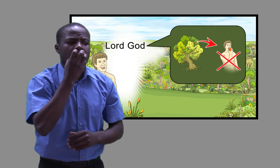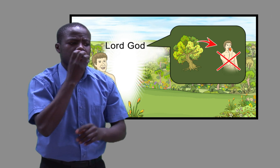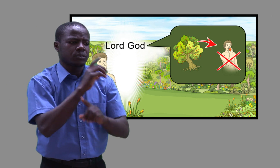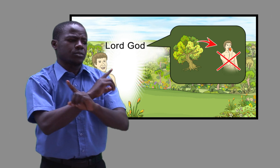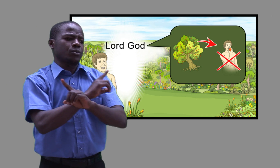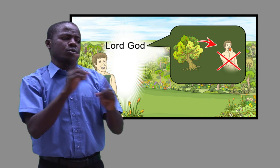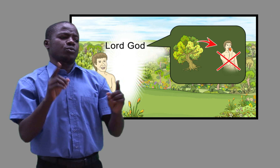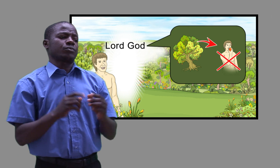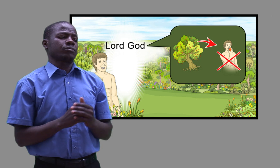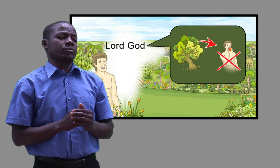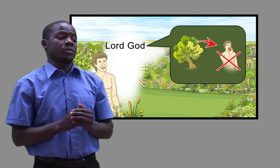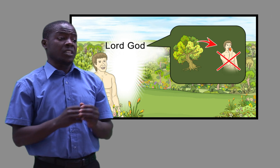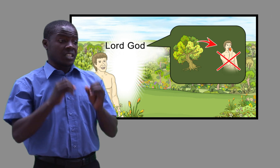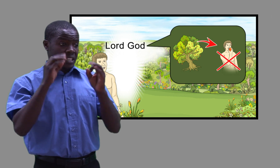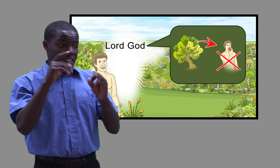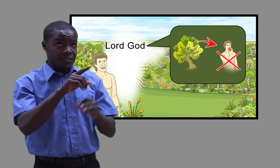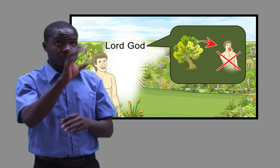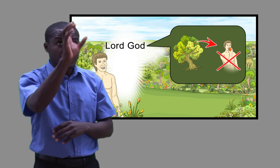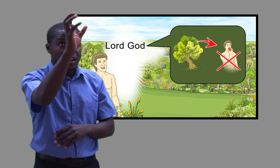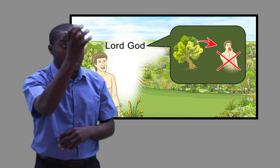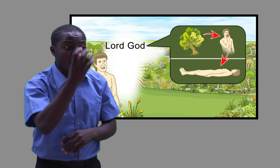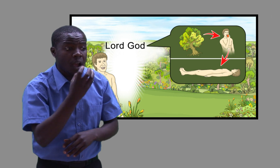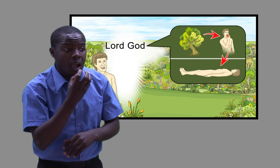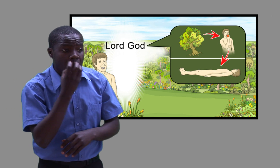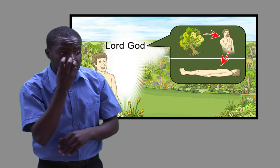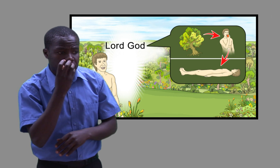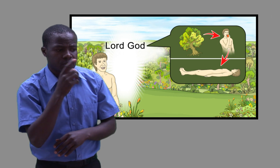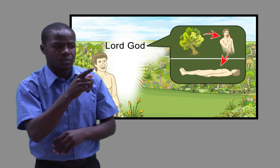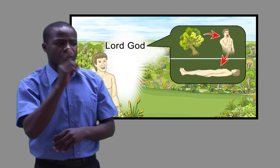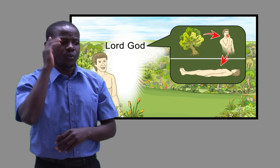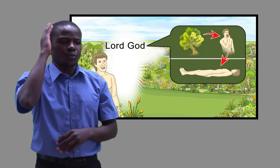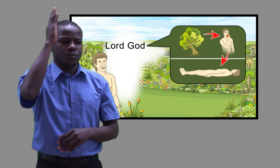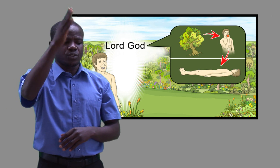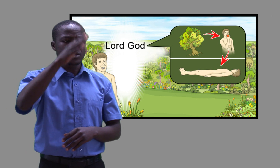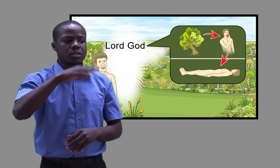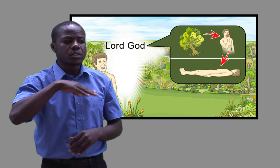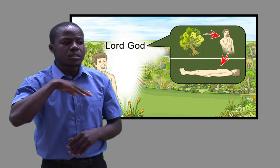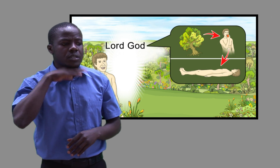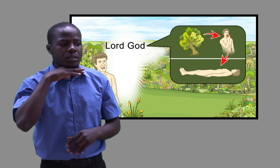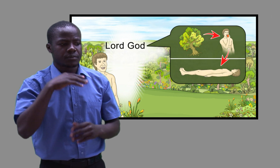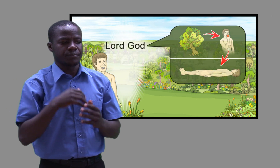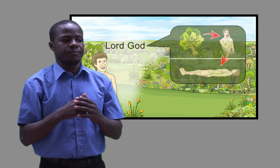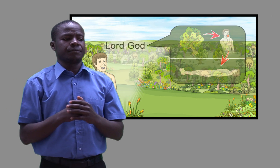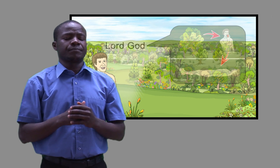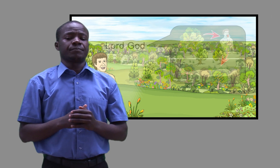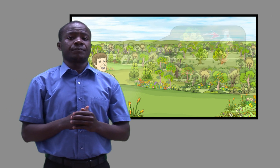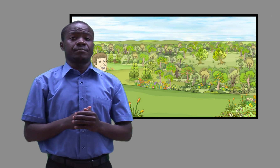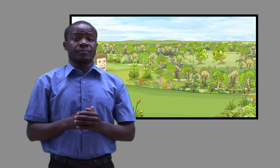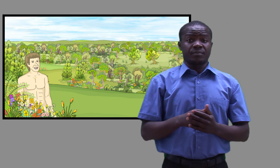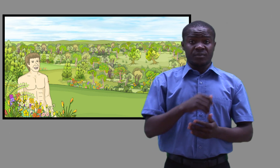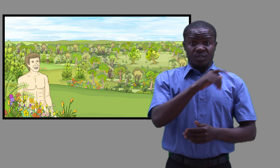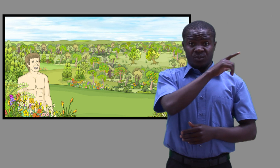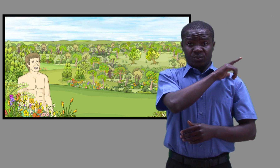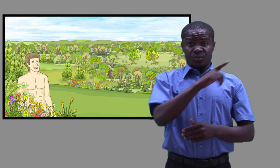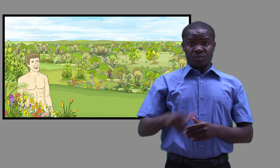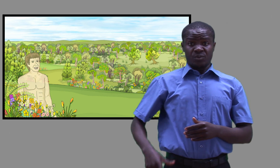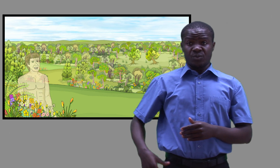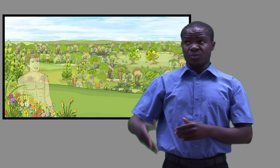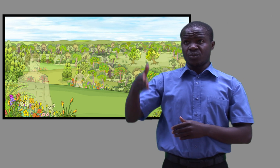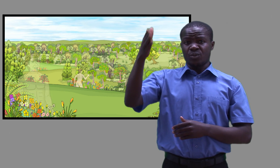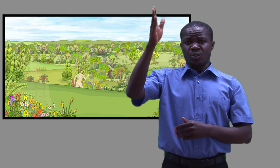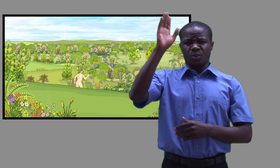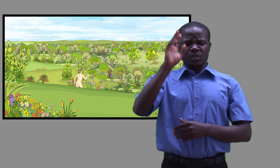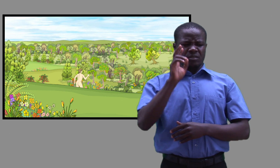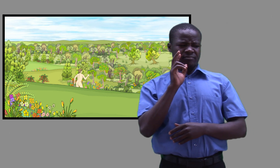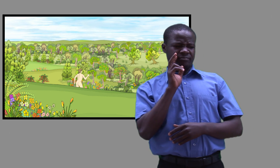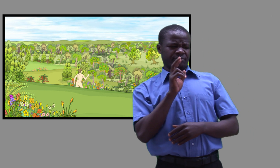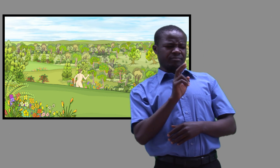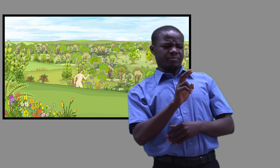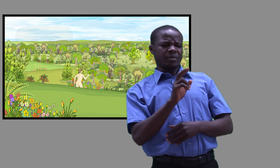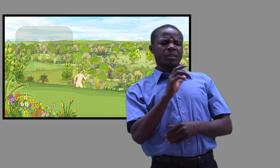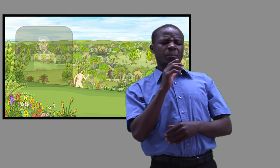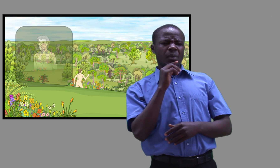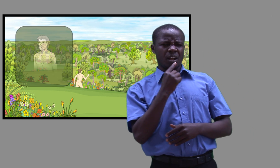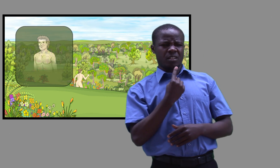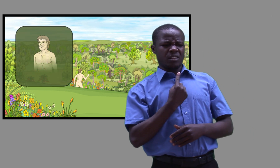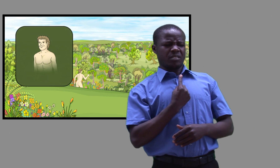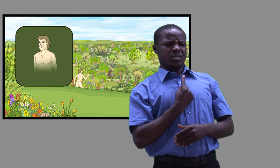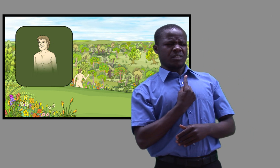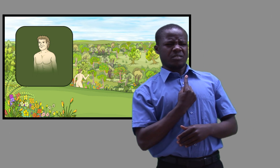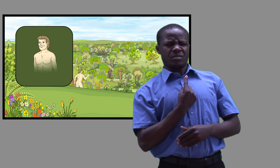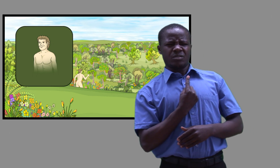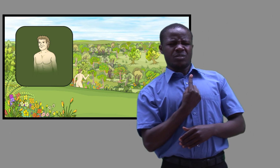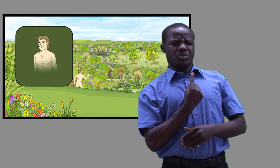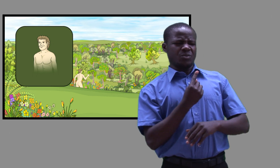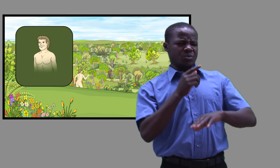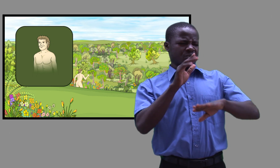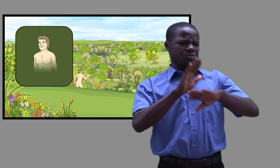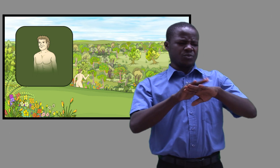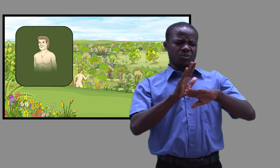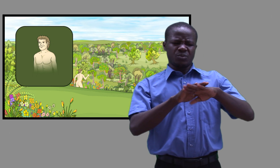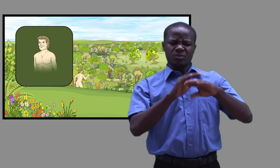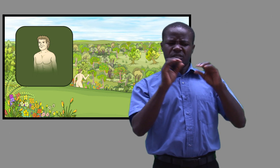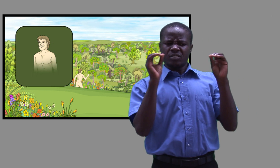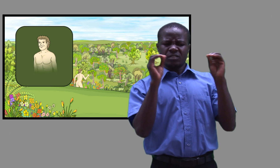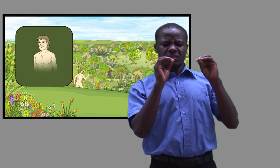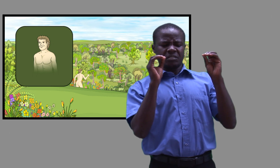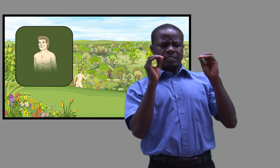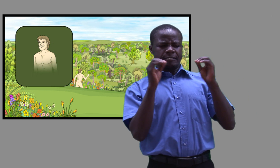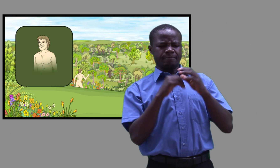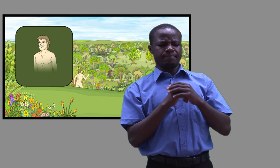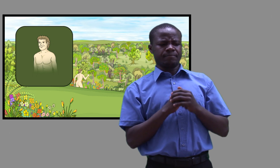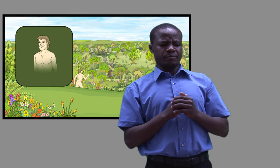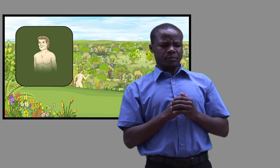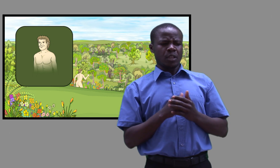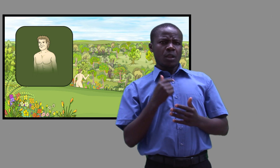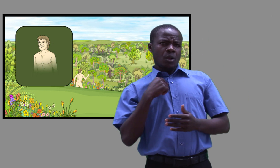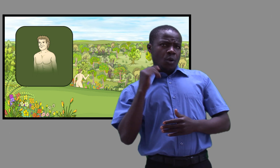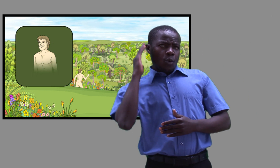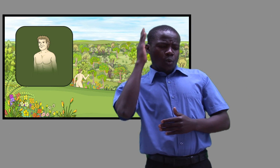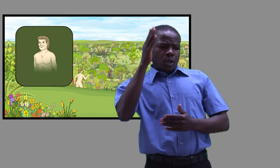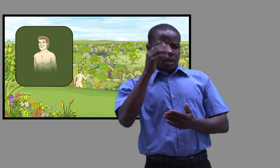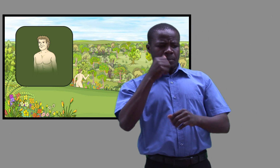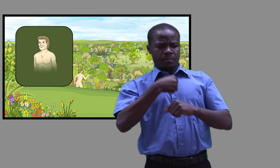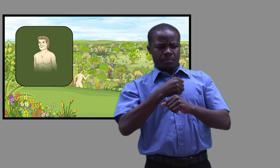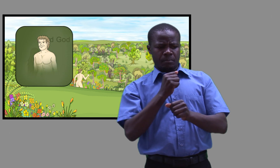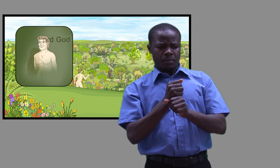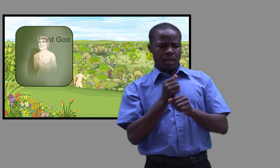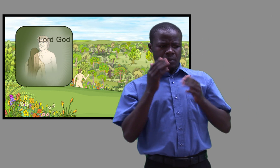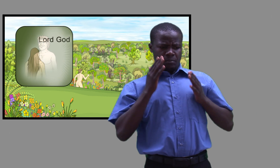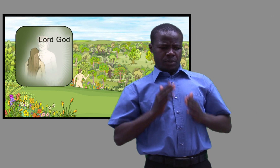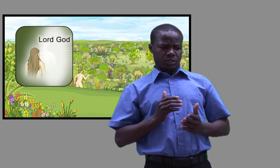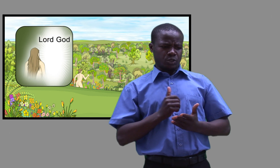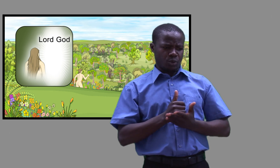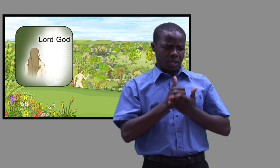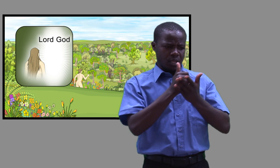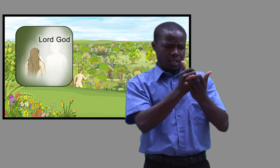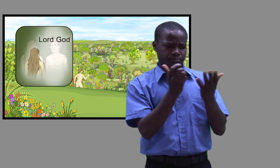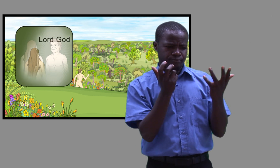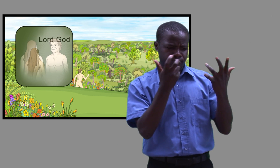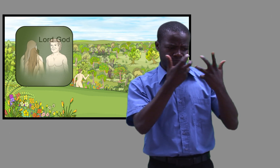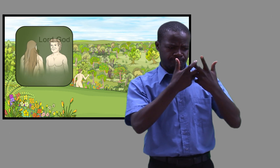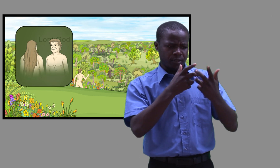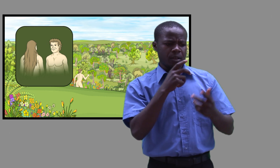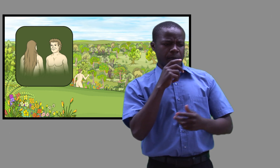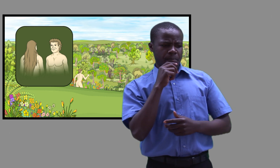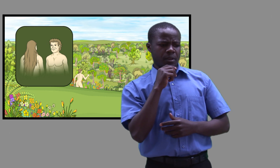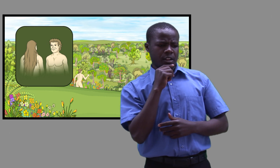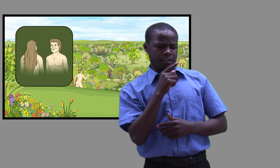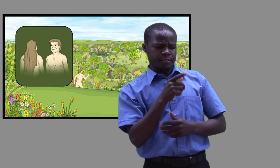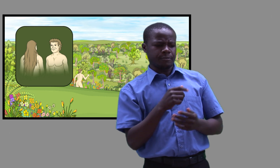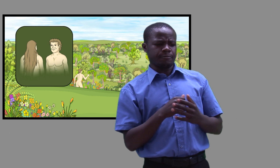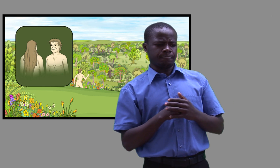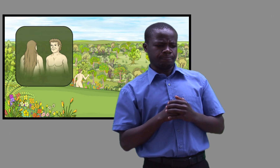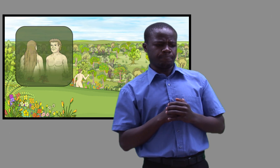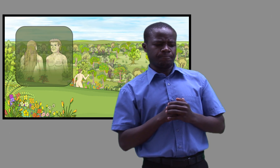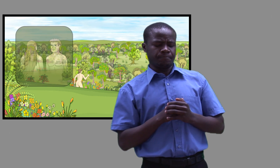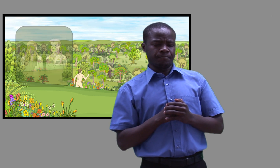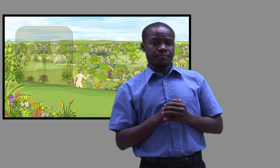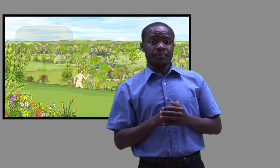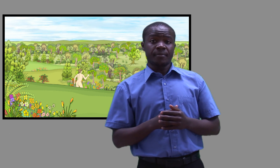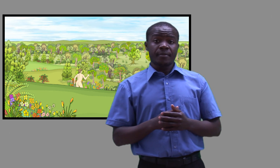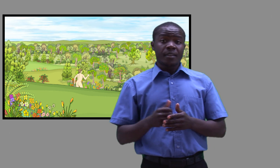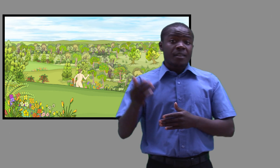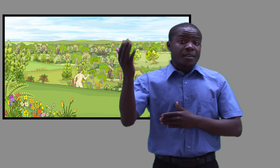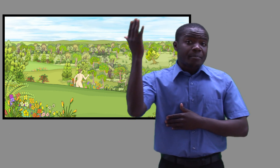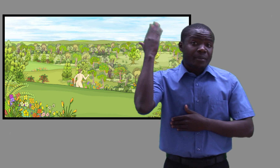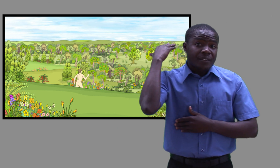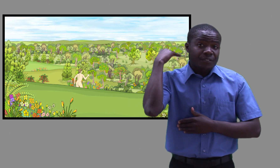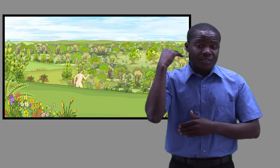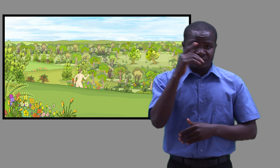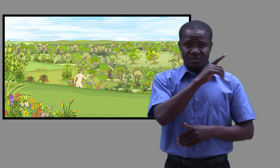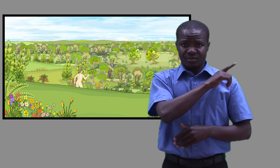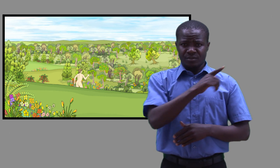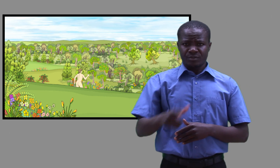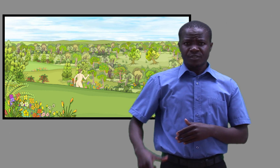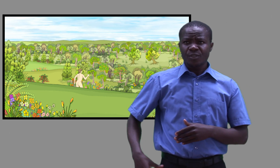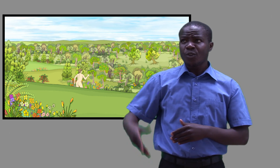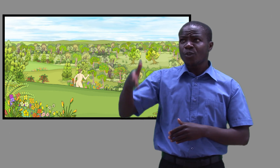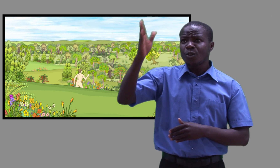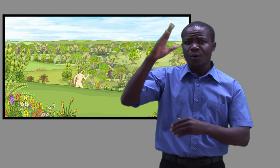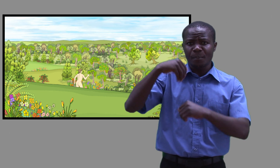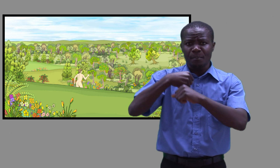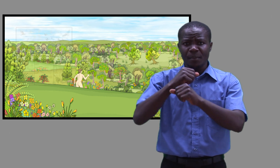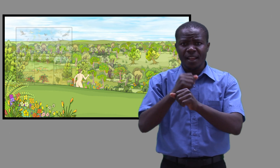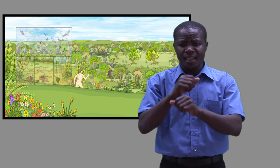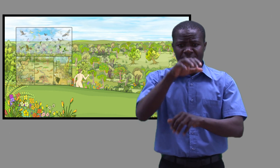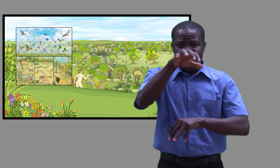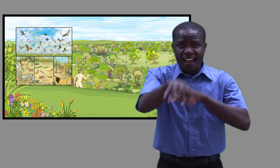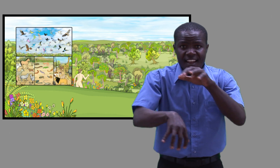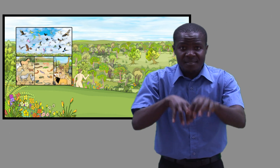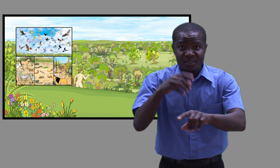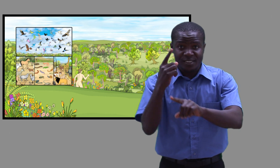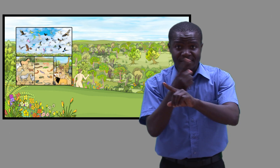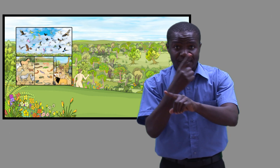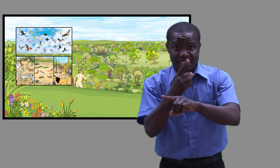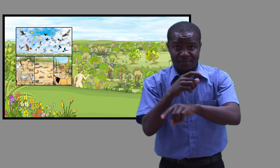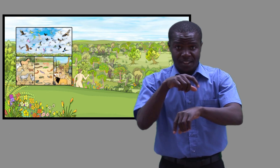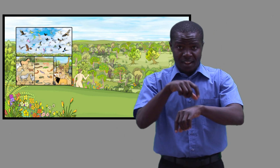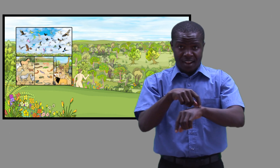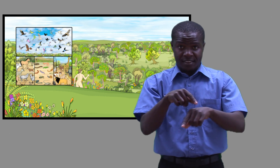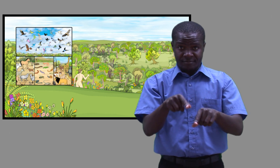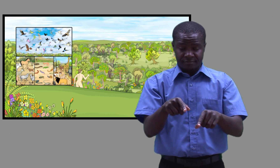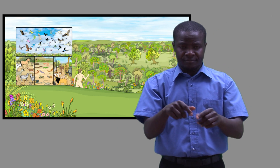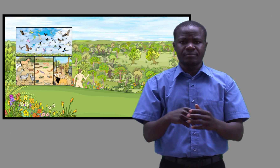for in the day that you eat of it, you will surely die.” The LORD God also said, “It is not good for the man to be alone. I will make for him a suitable helper.”